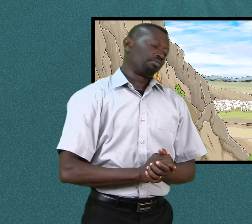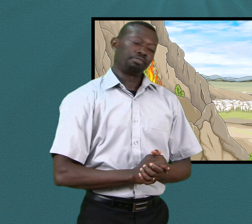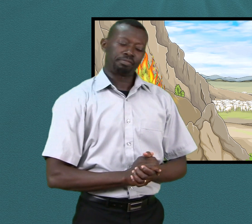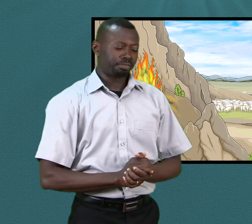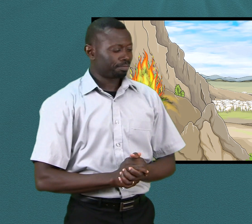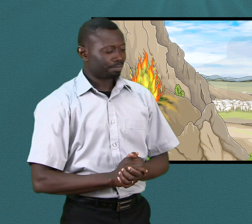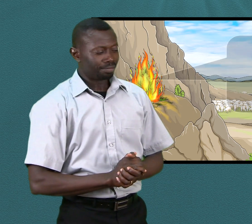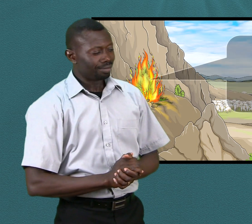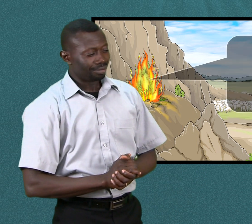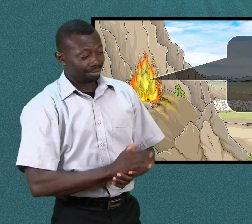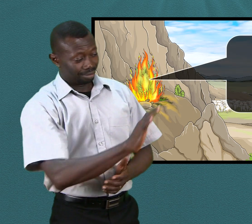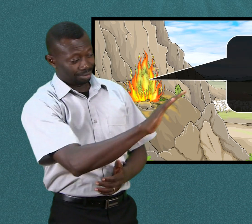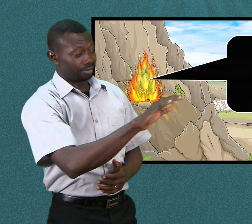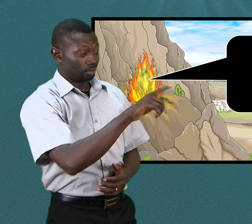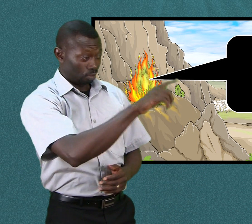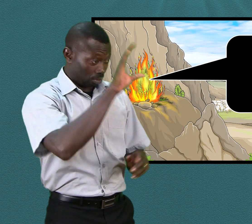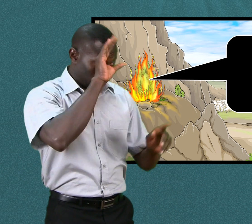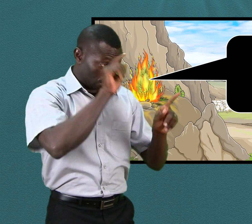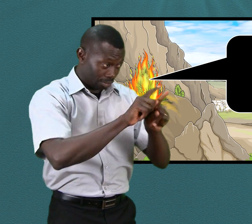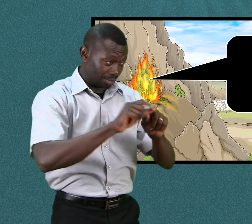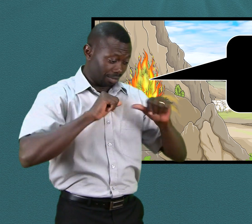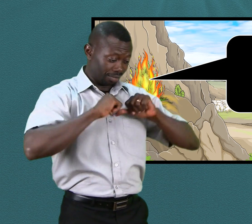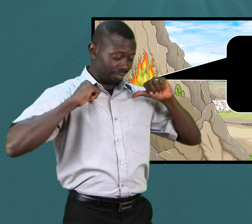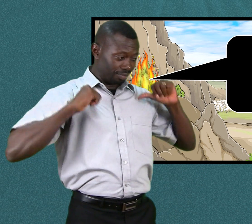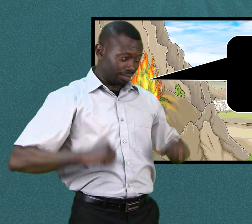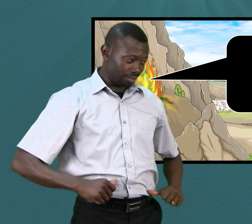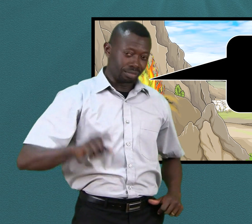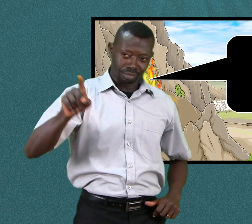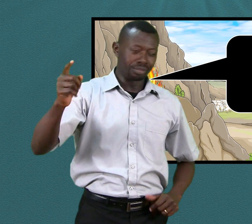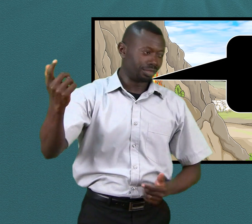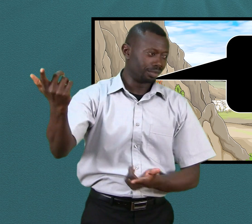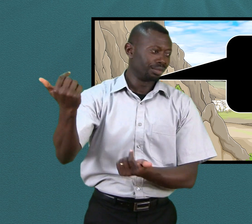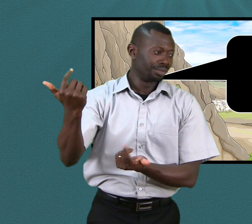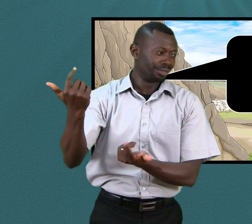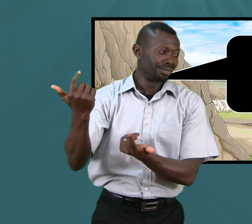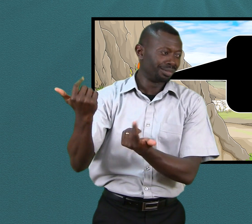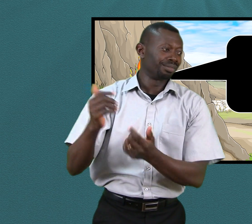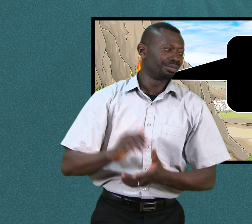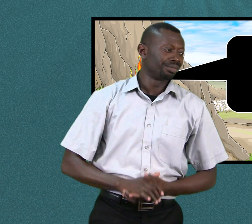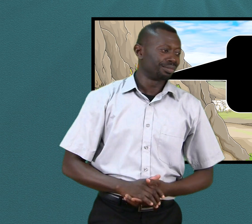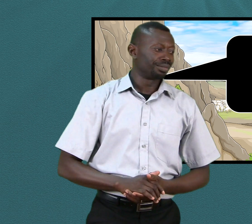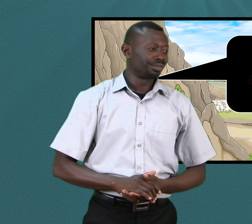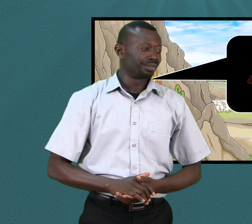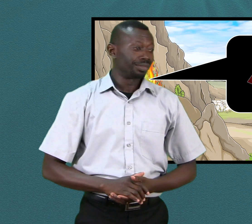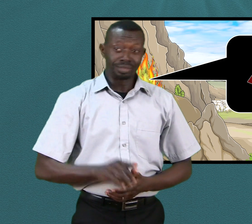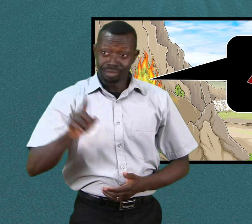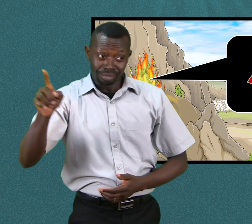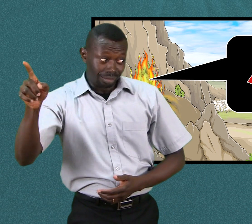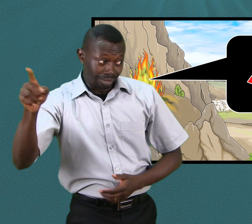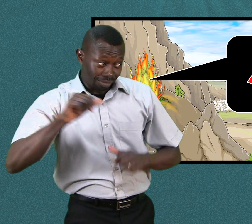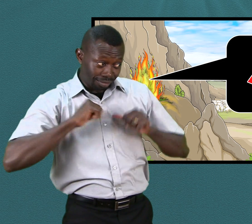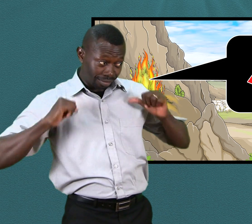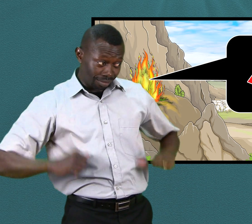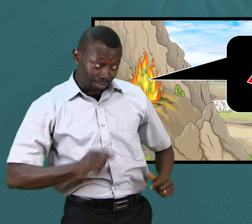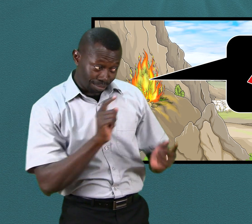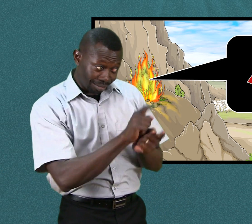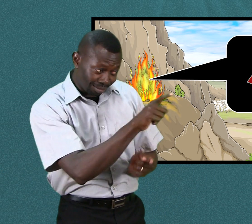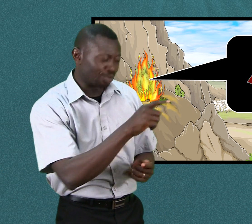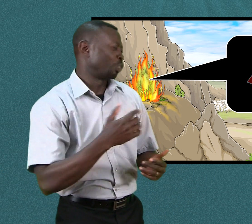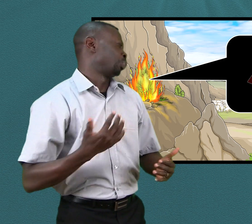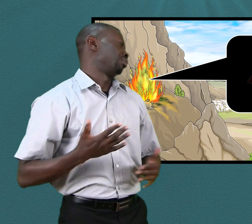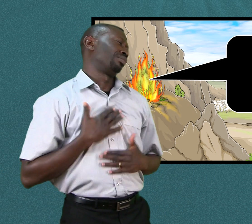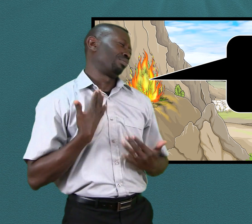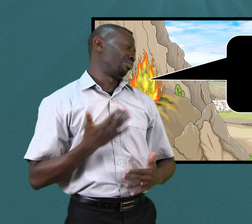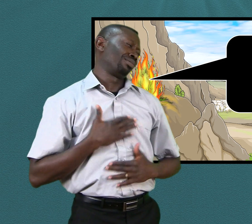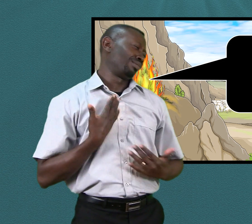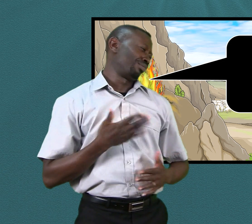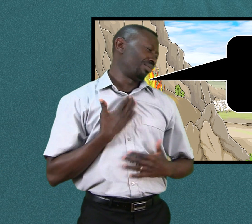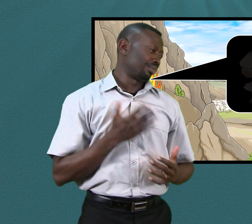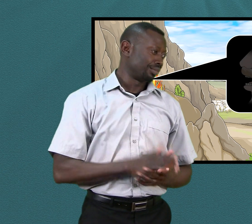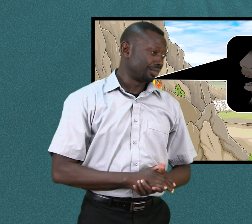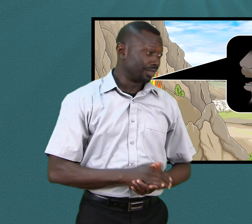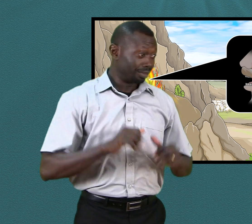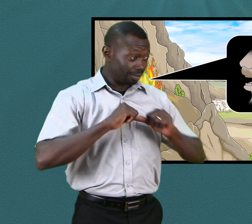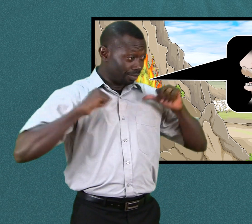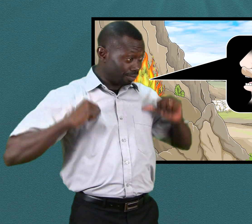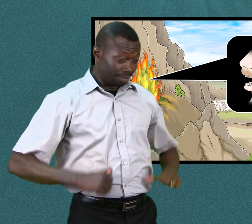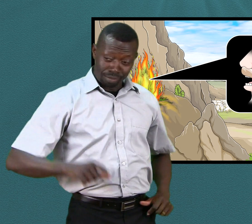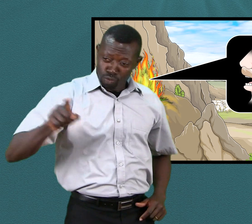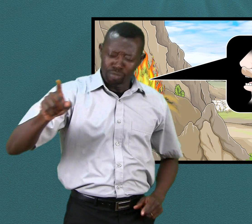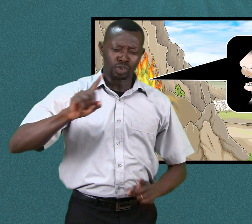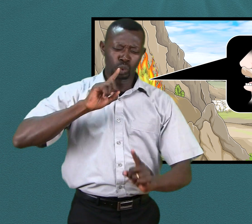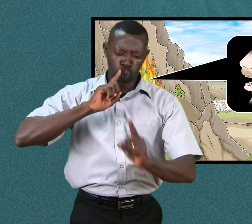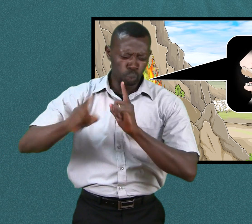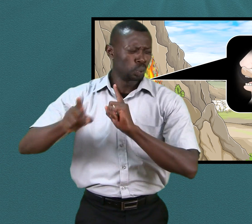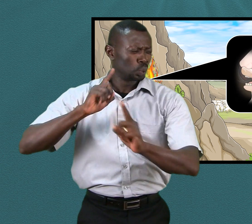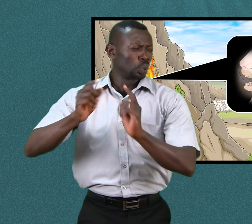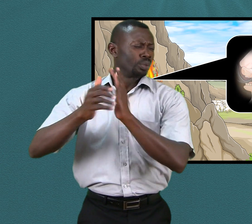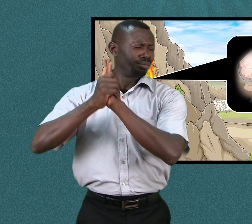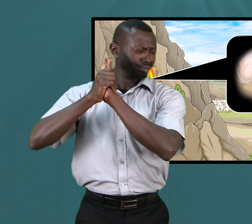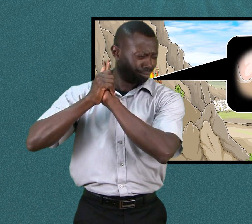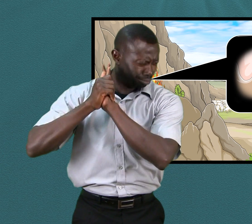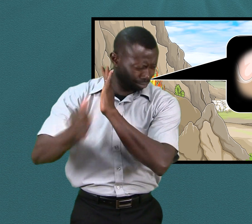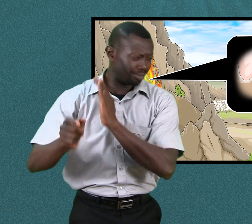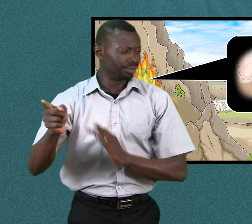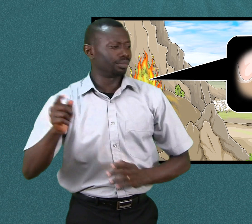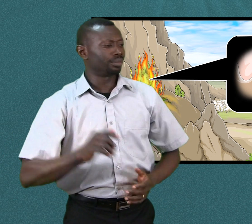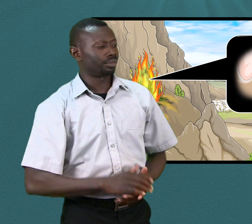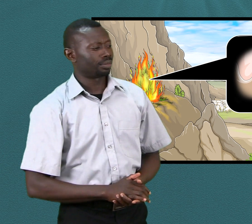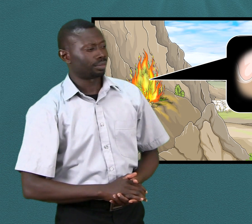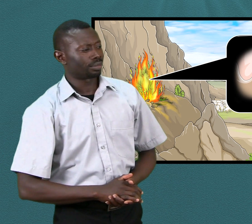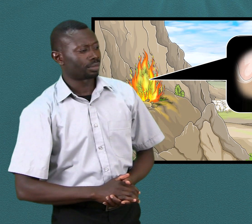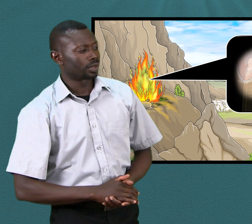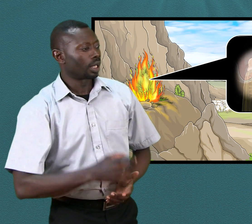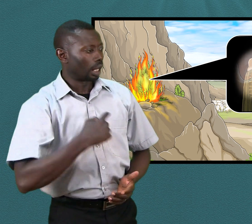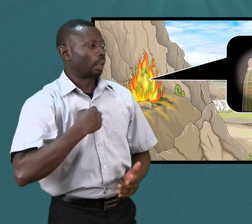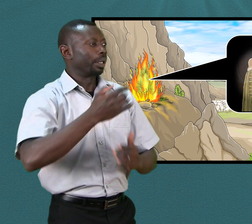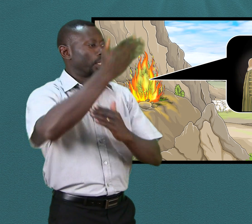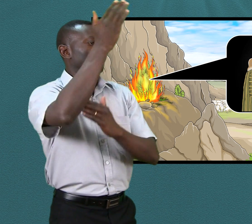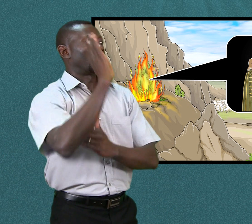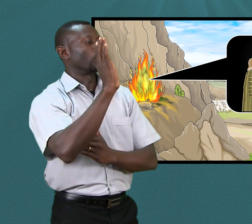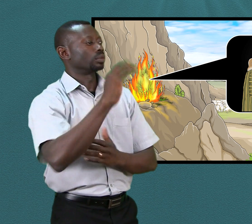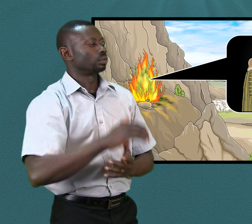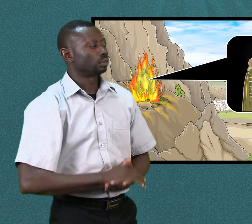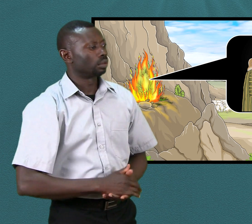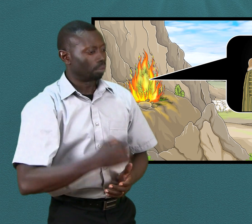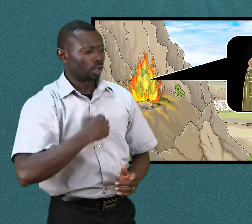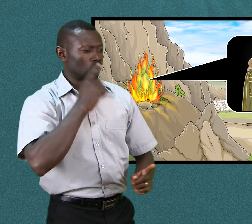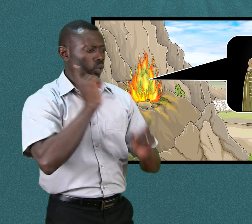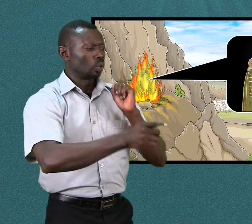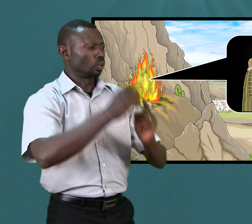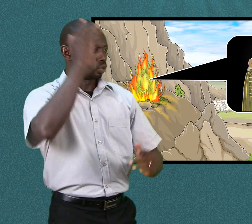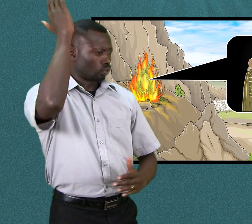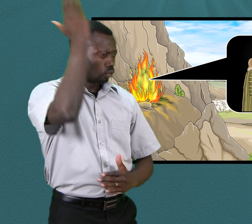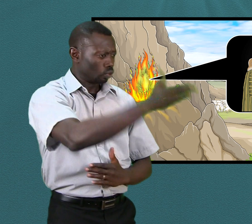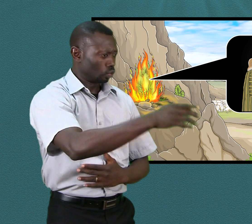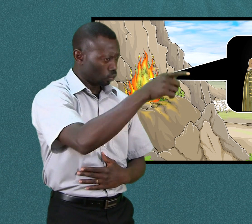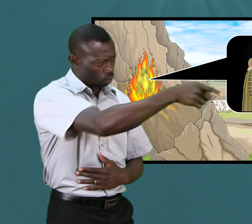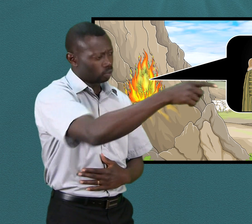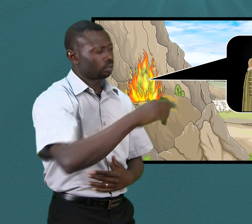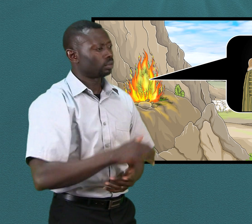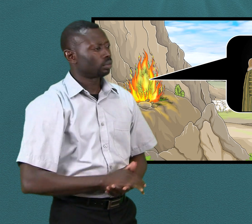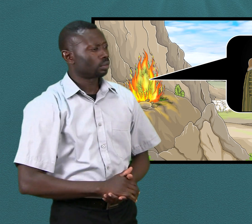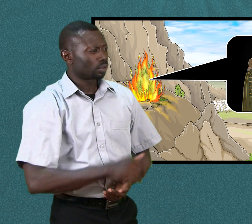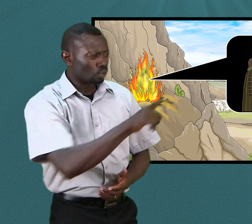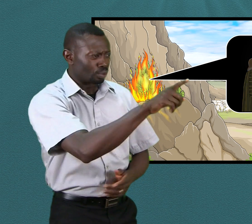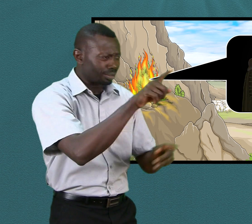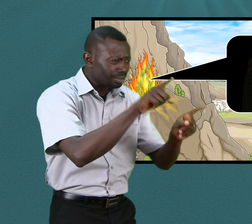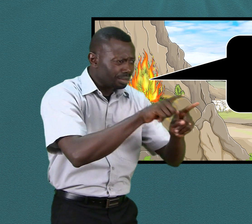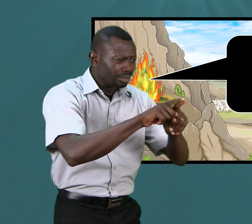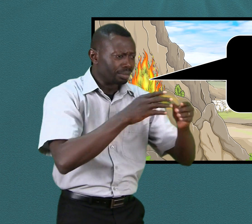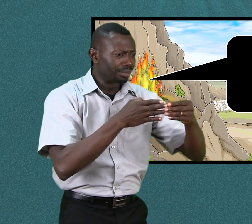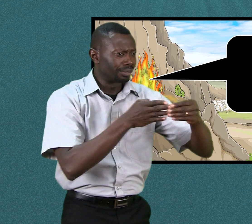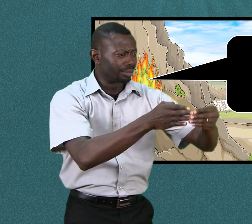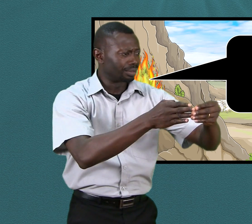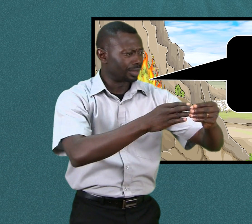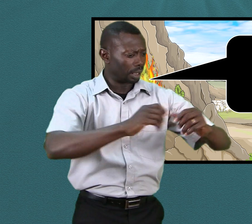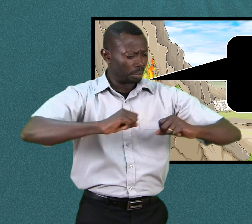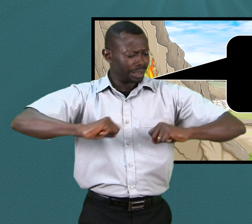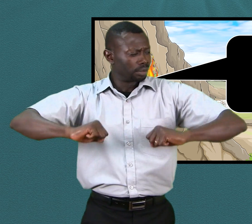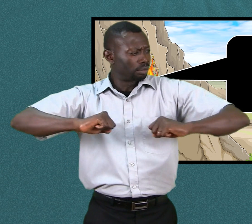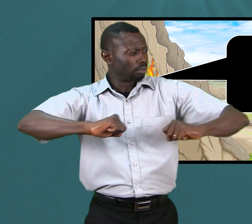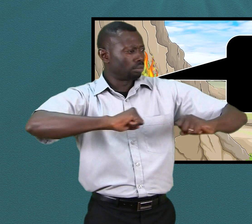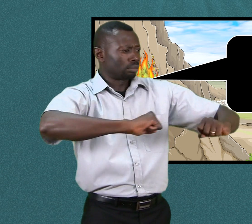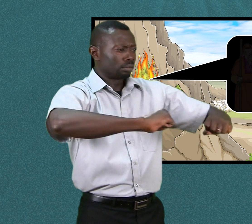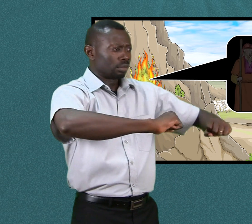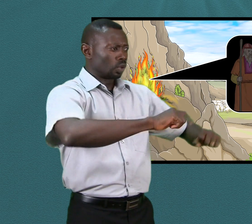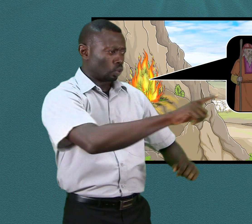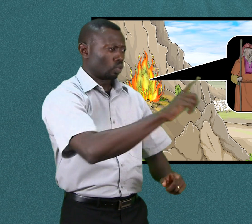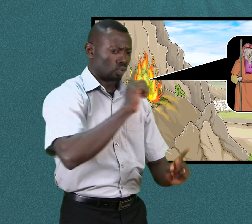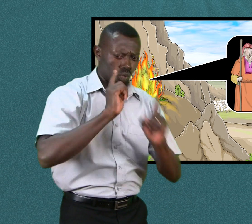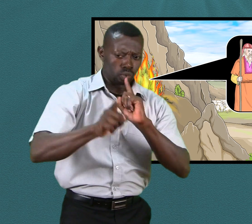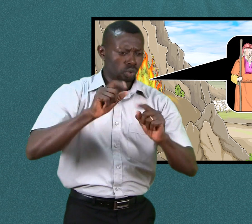Then the anger of the LORD burned against Moses, and He said, “Is not Aaron the Levite your brother? I know that he can speak well, and he is now on his way to meet you. When he sees you, he will be glad in his heart.